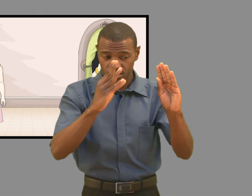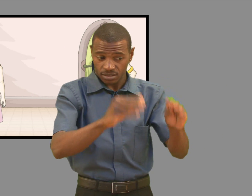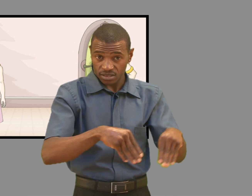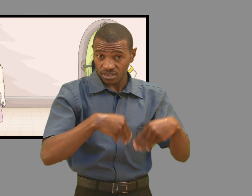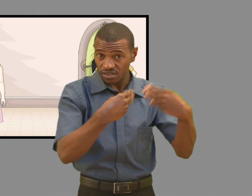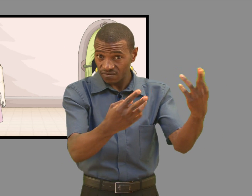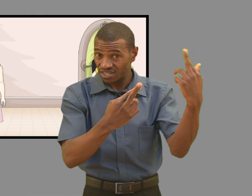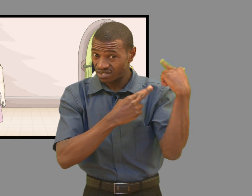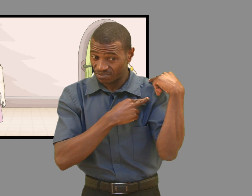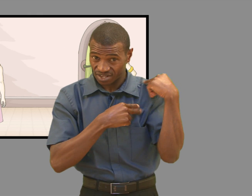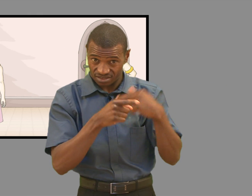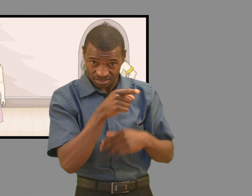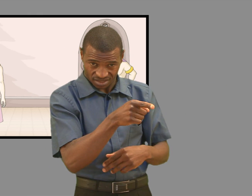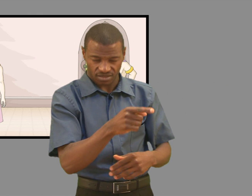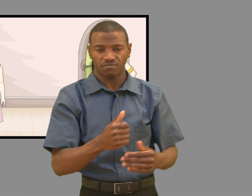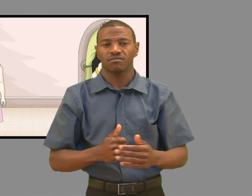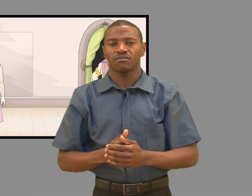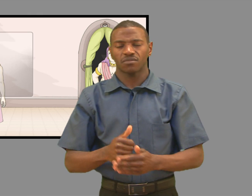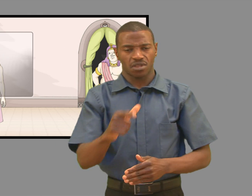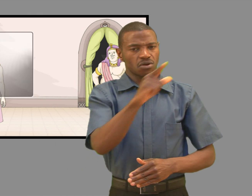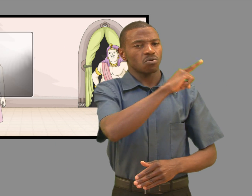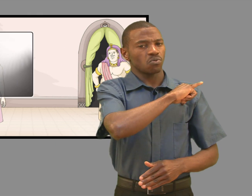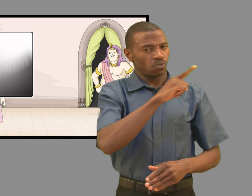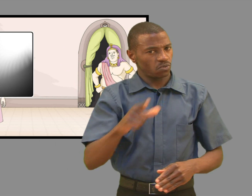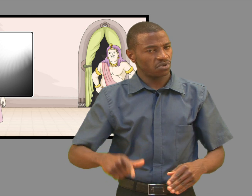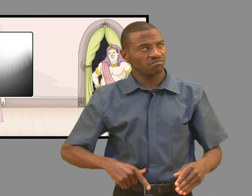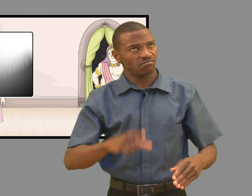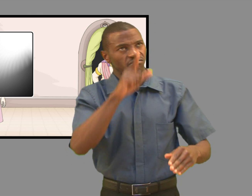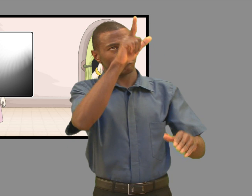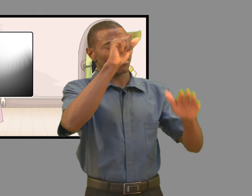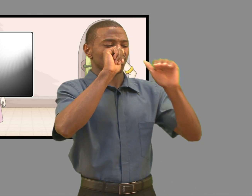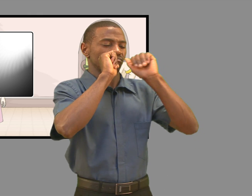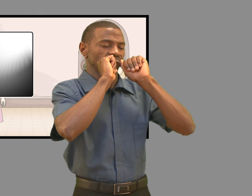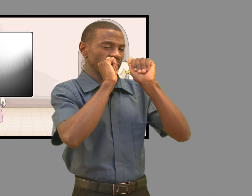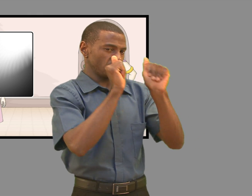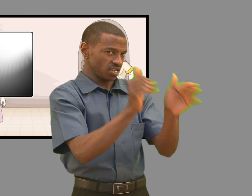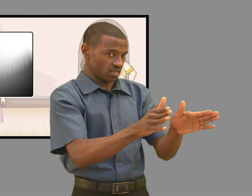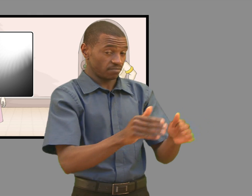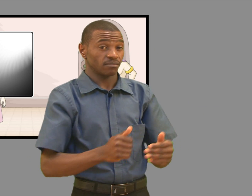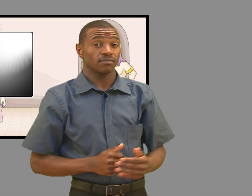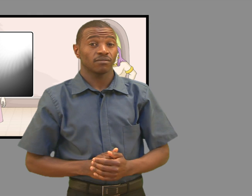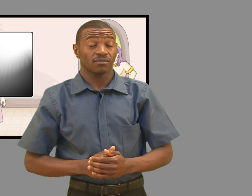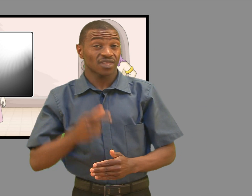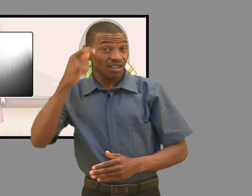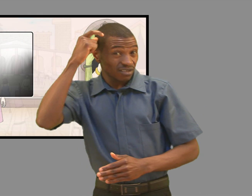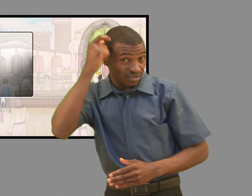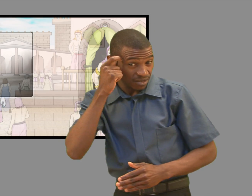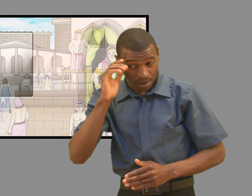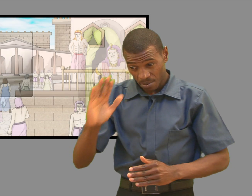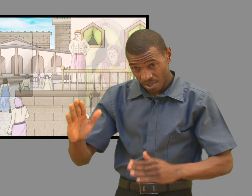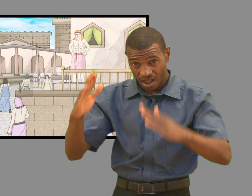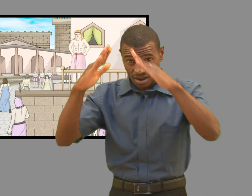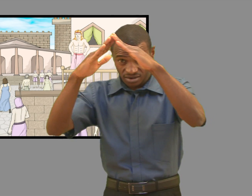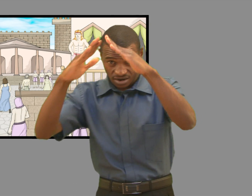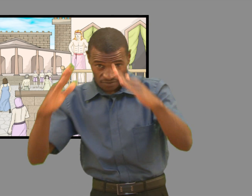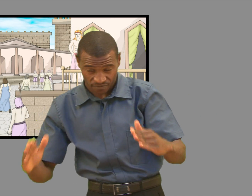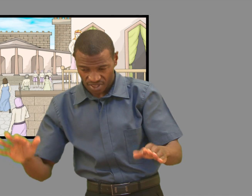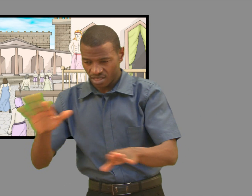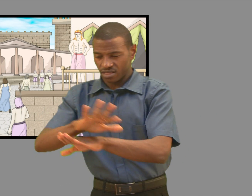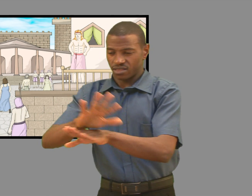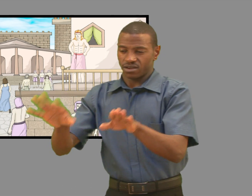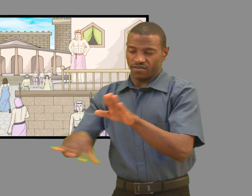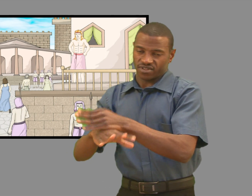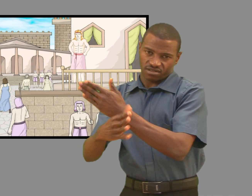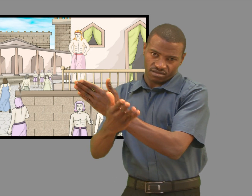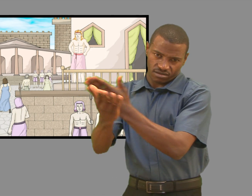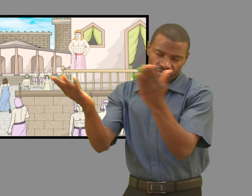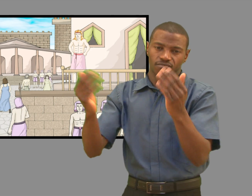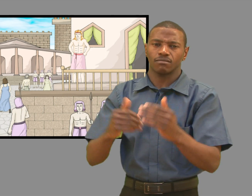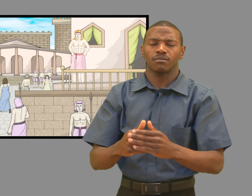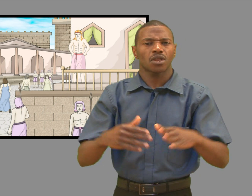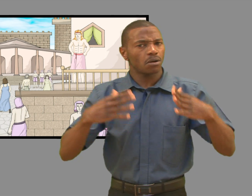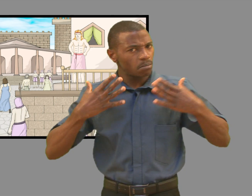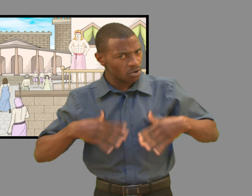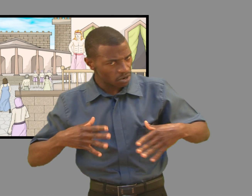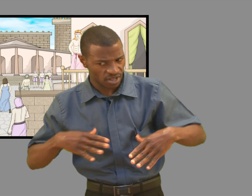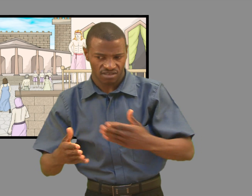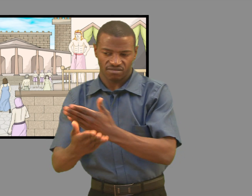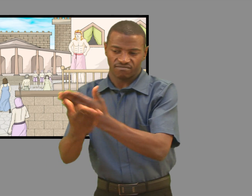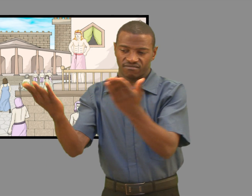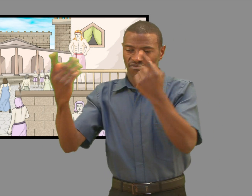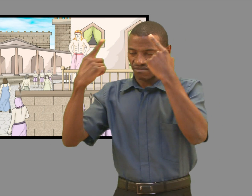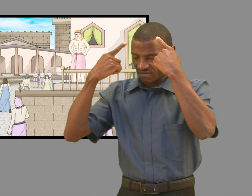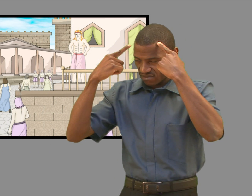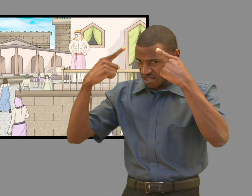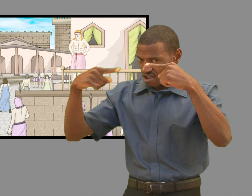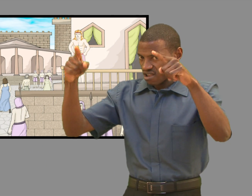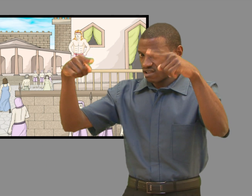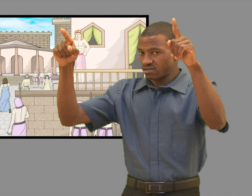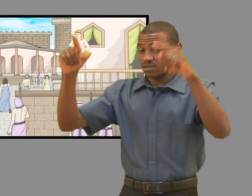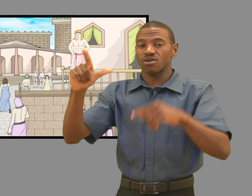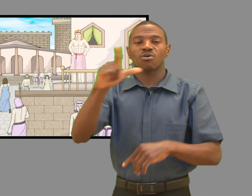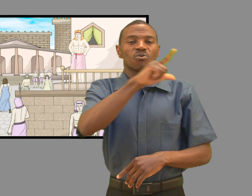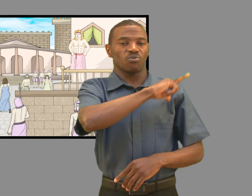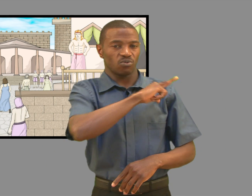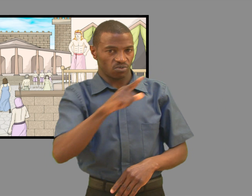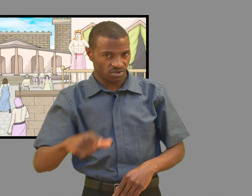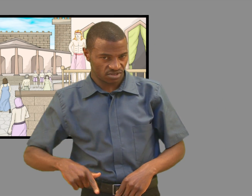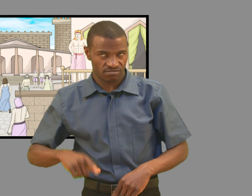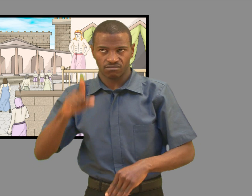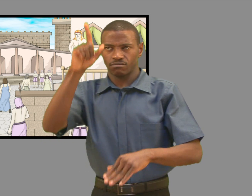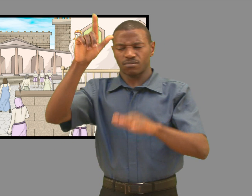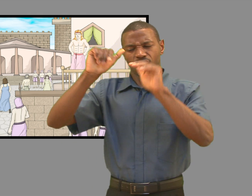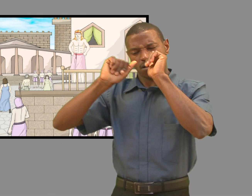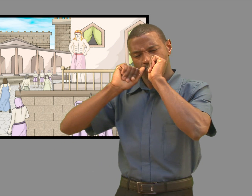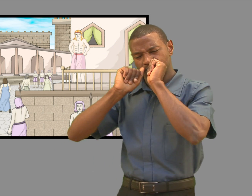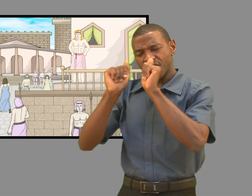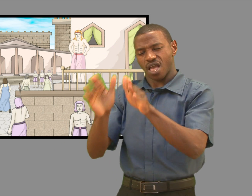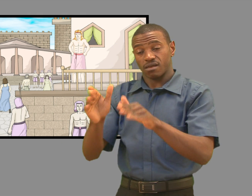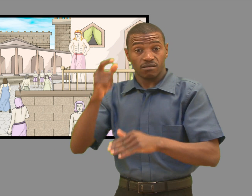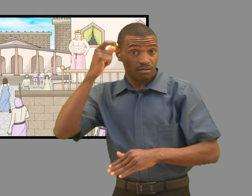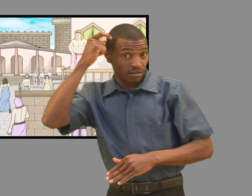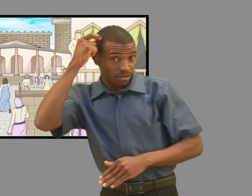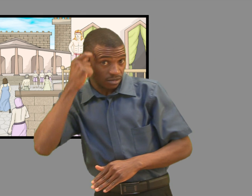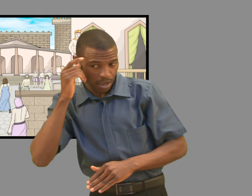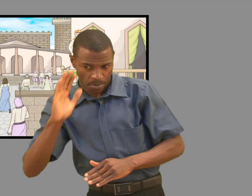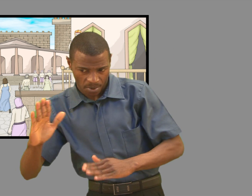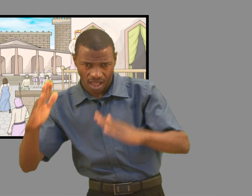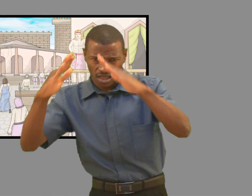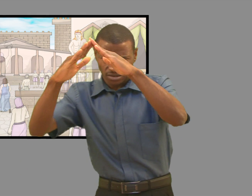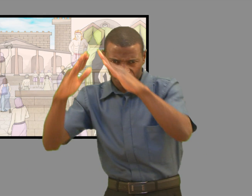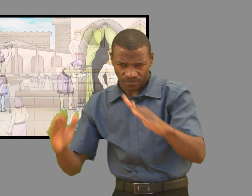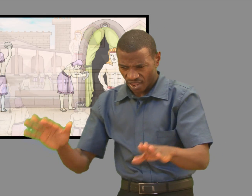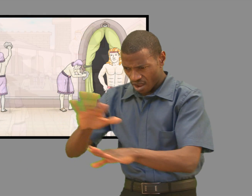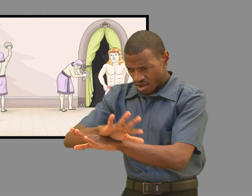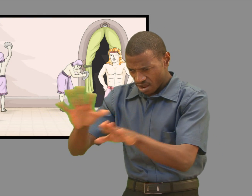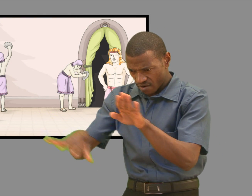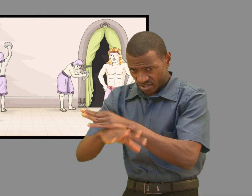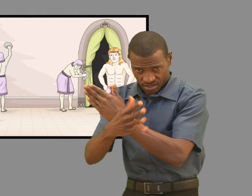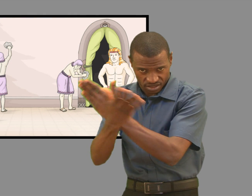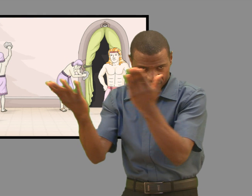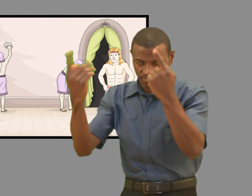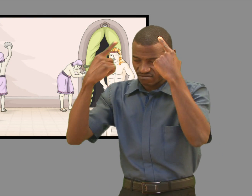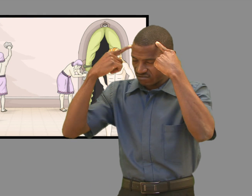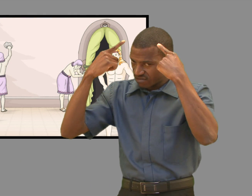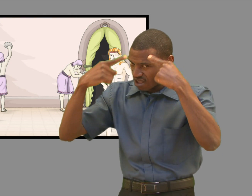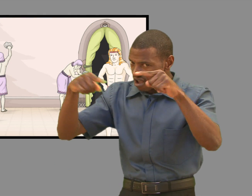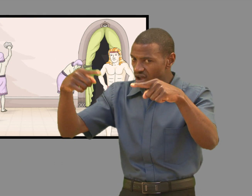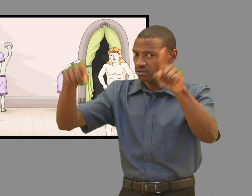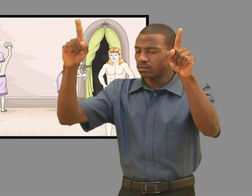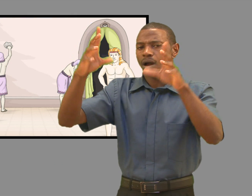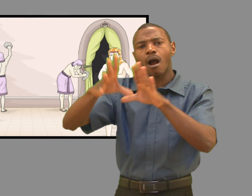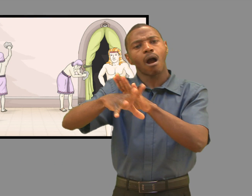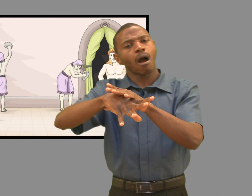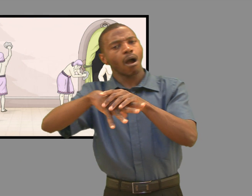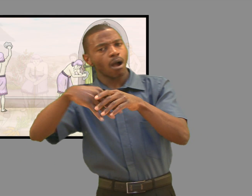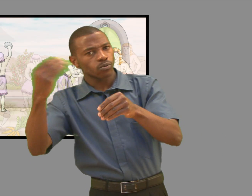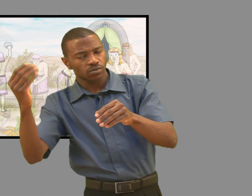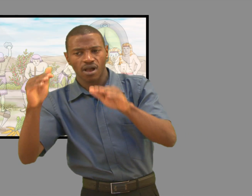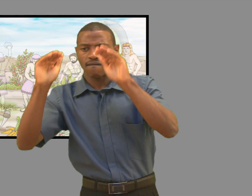From the time that he put Joseph in charge of his household and all he owned, the LORD blessed the Egyptian’s household on account of him.